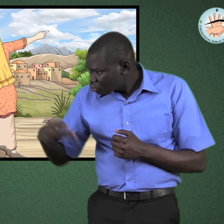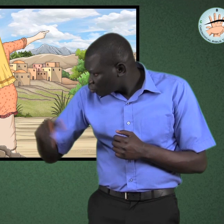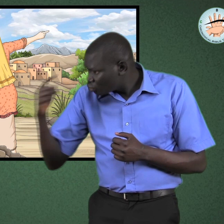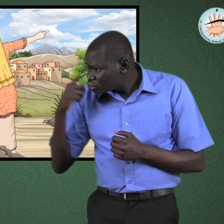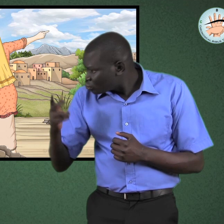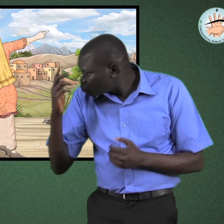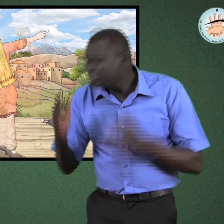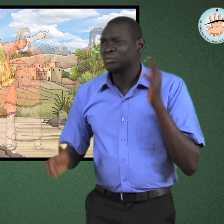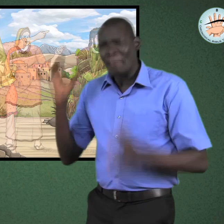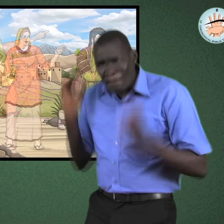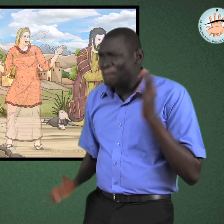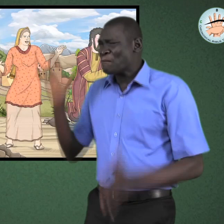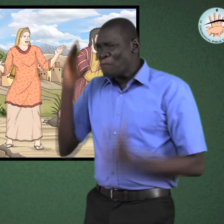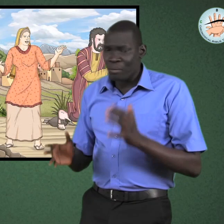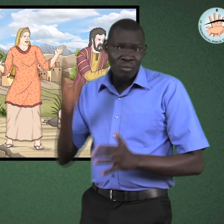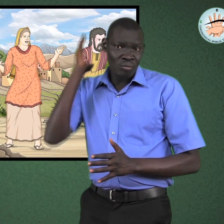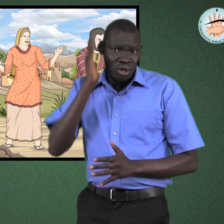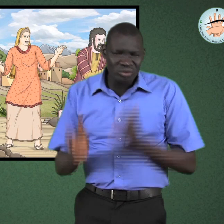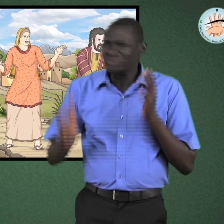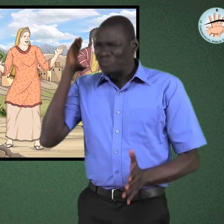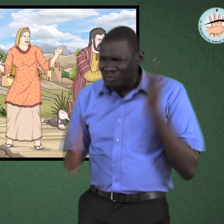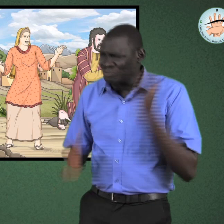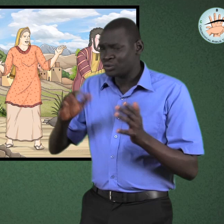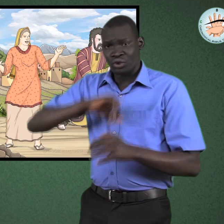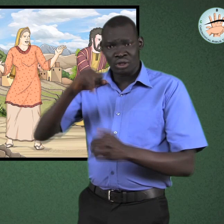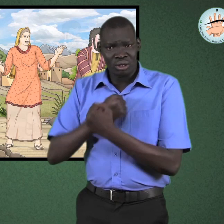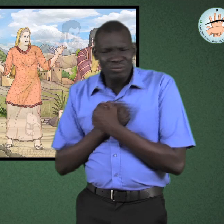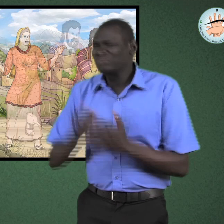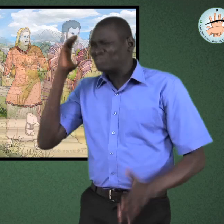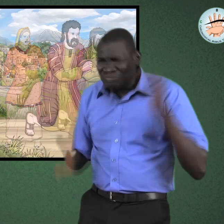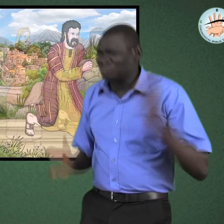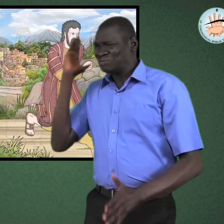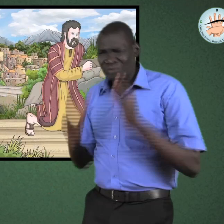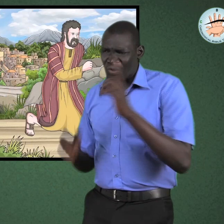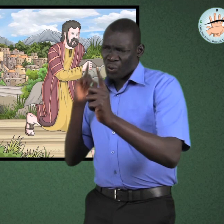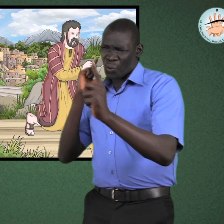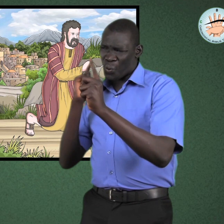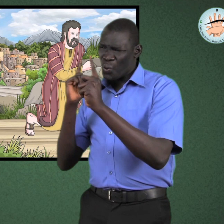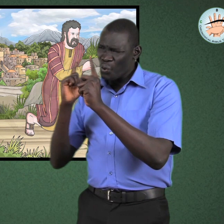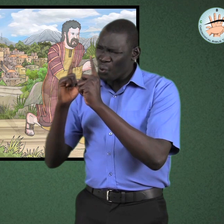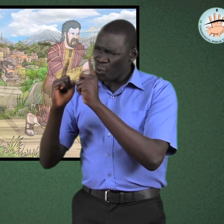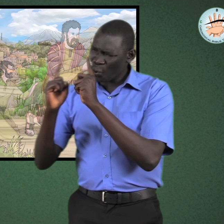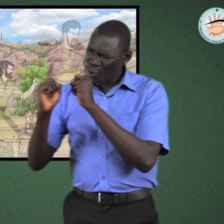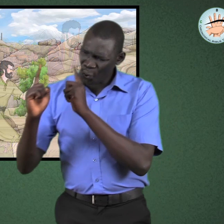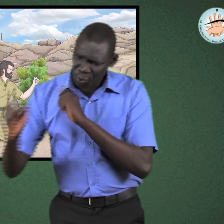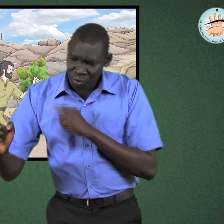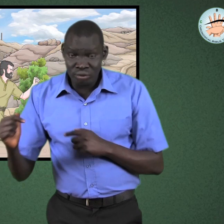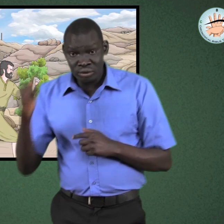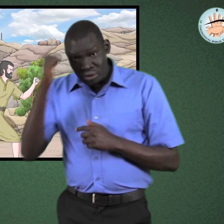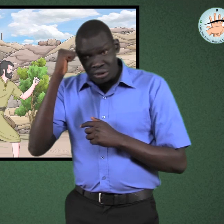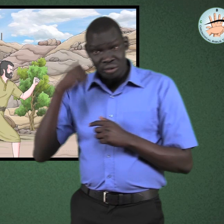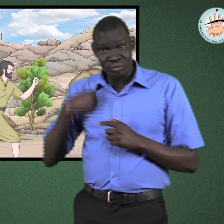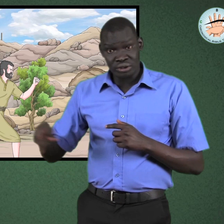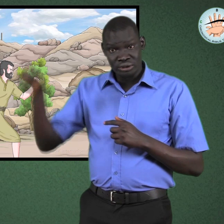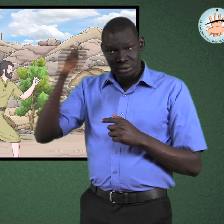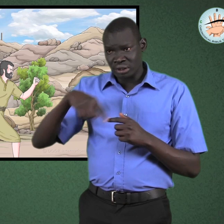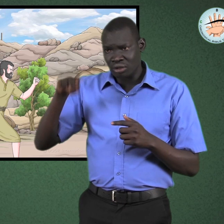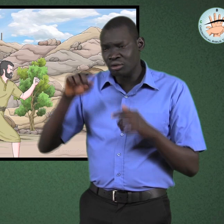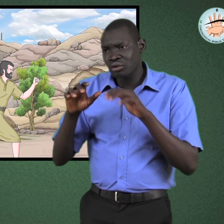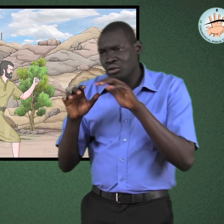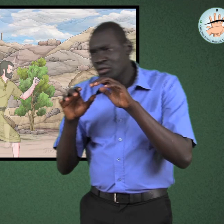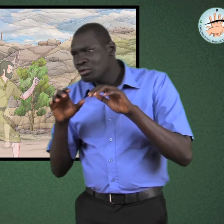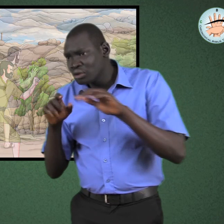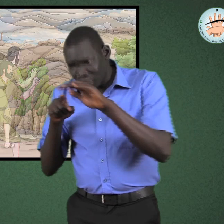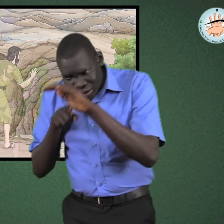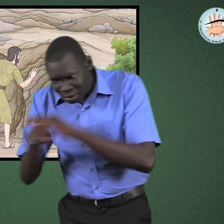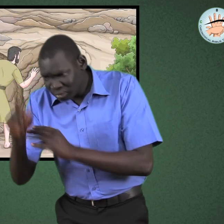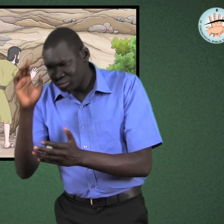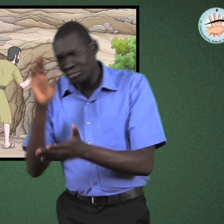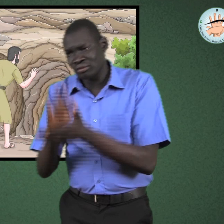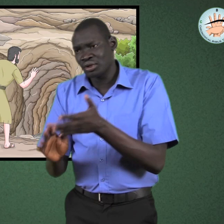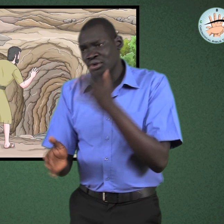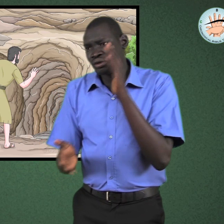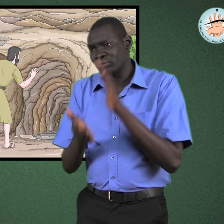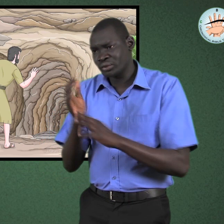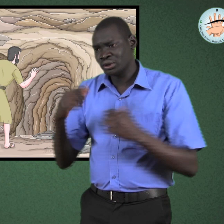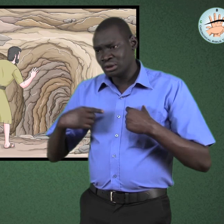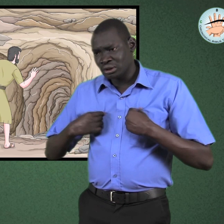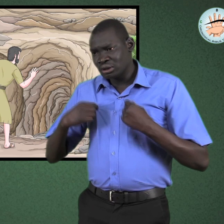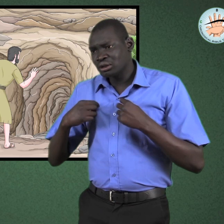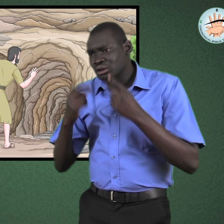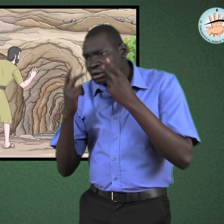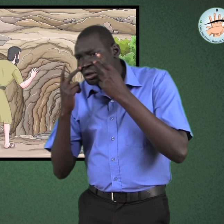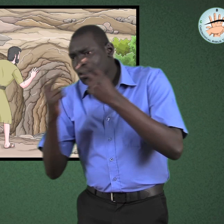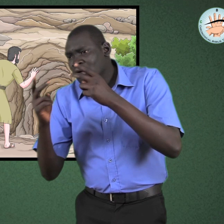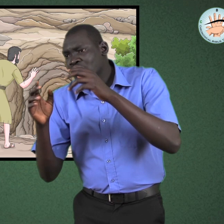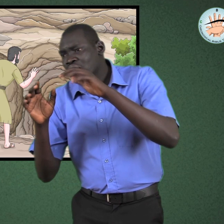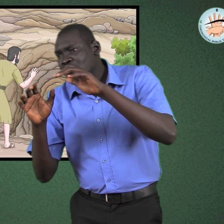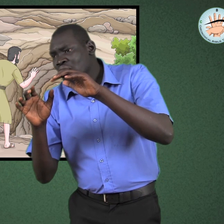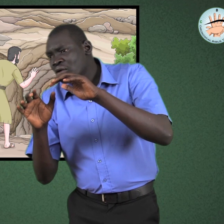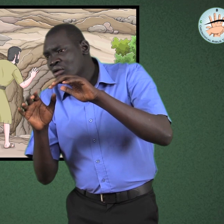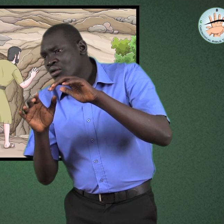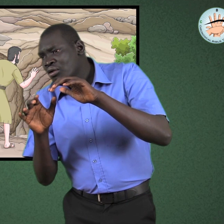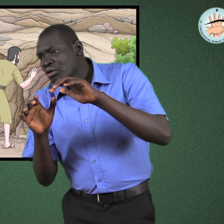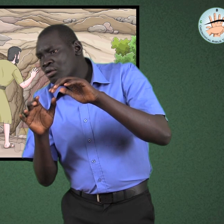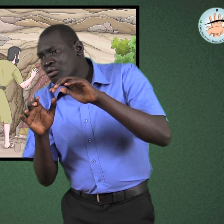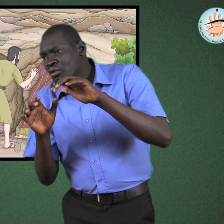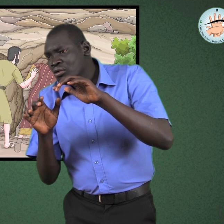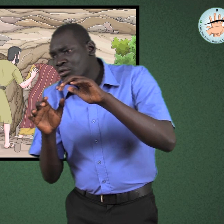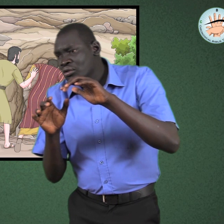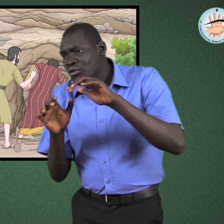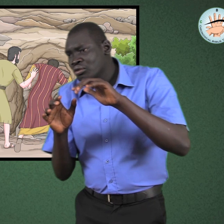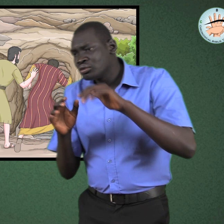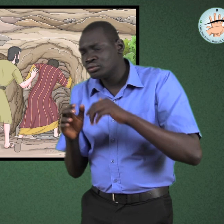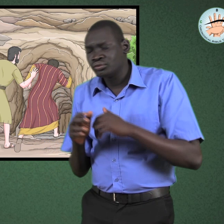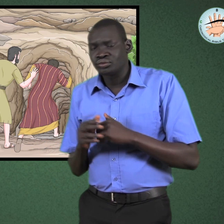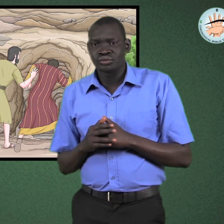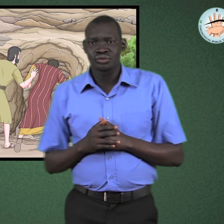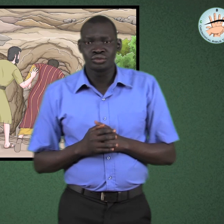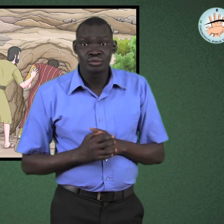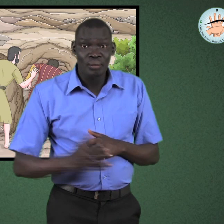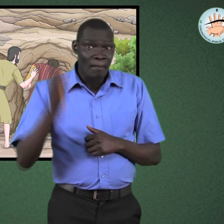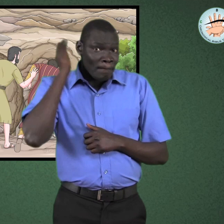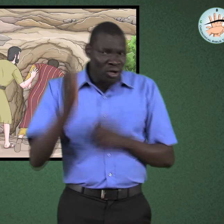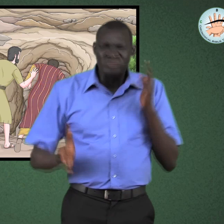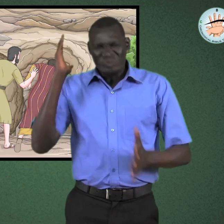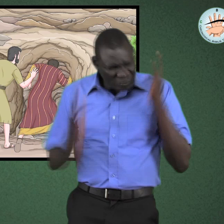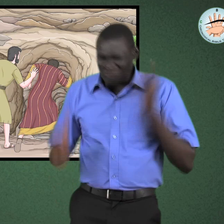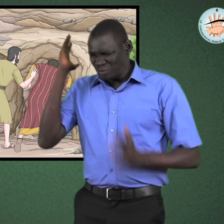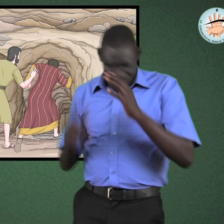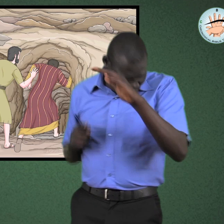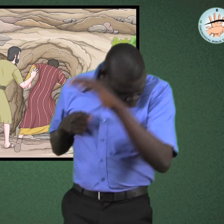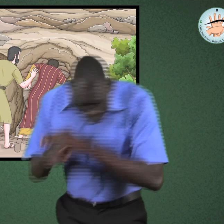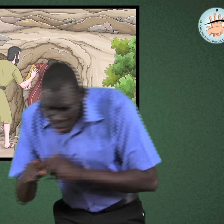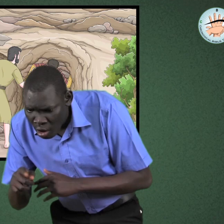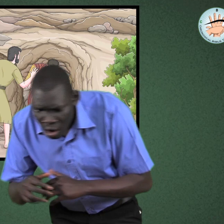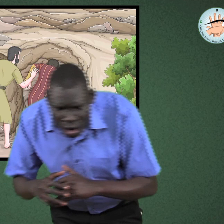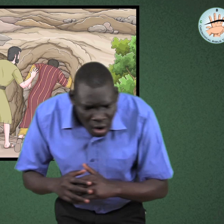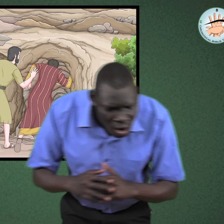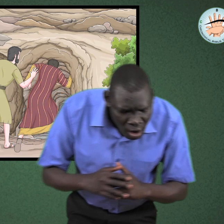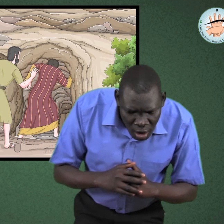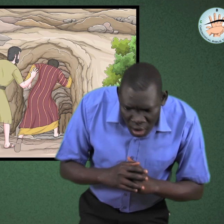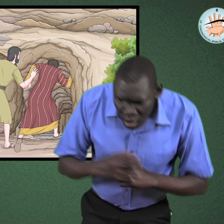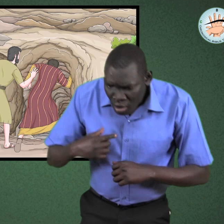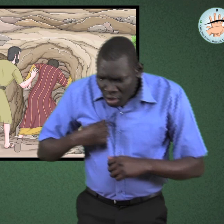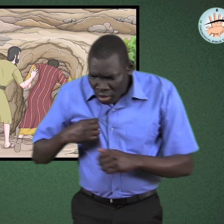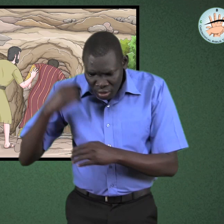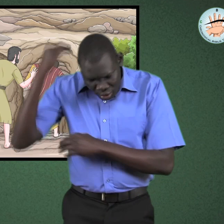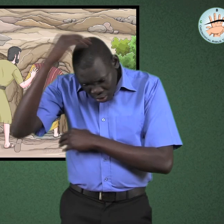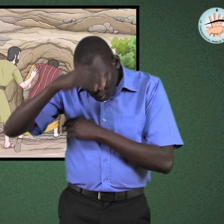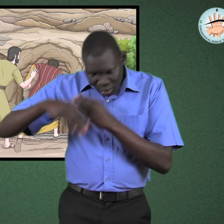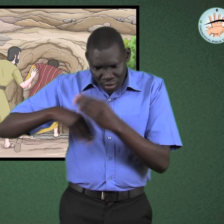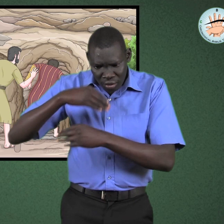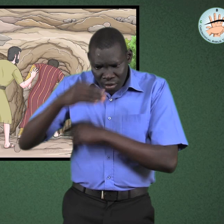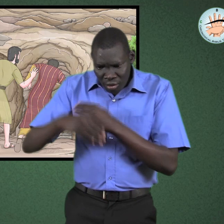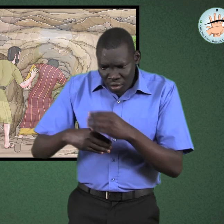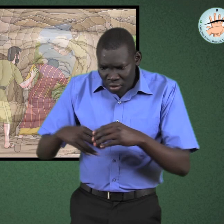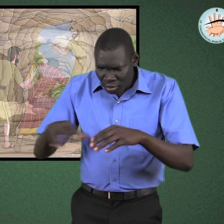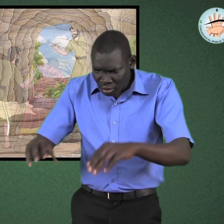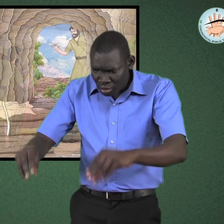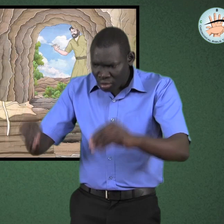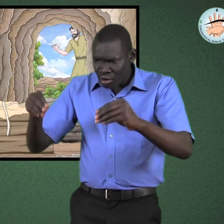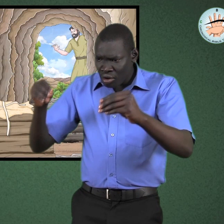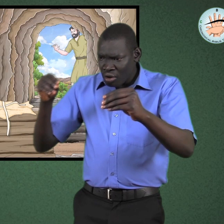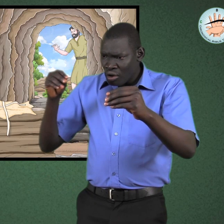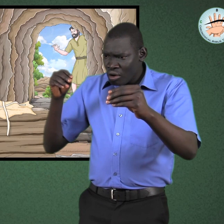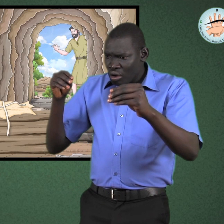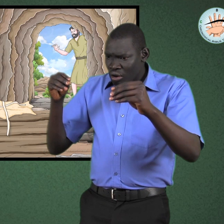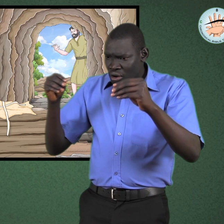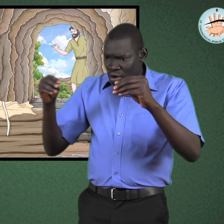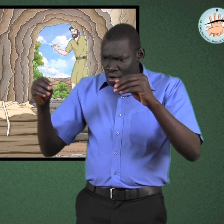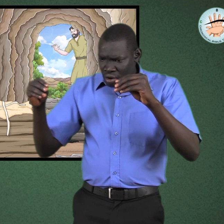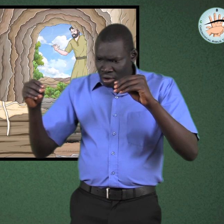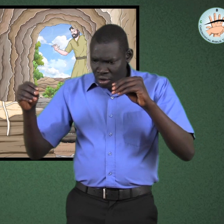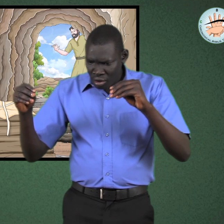Then Peter and the other disciple set out for the tomb. The two were running together, but the other disciple outran Peter and reached the tomb first. He bent down and looked in at the linen cloths lying there, but he did not go in. Simon Peter arrived just after him.